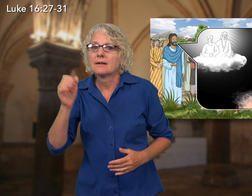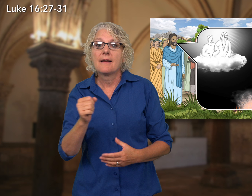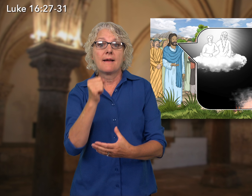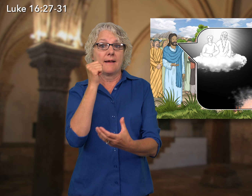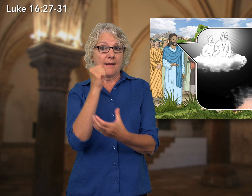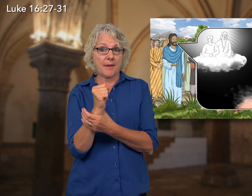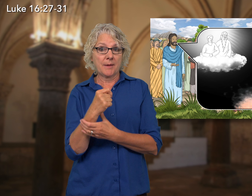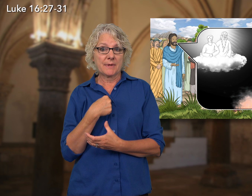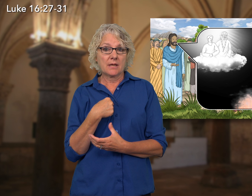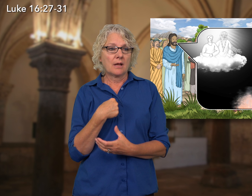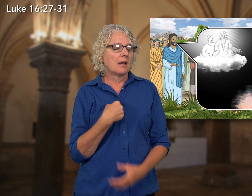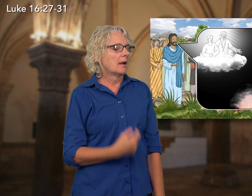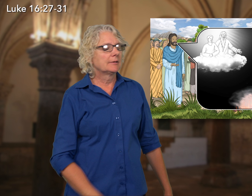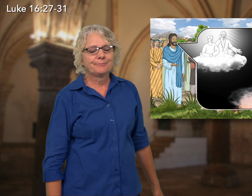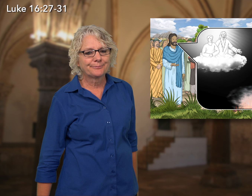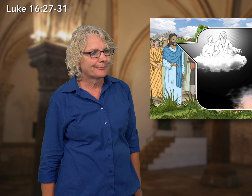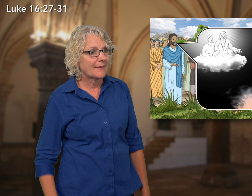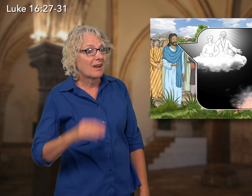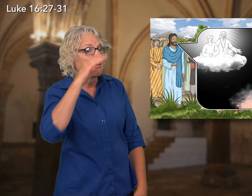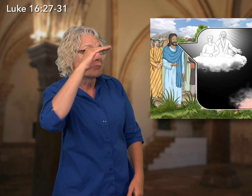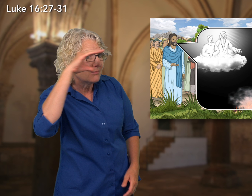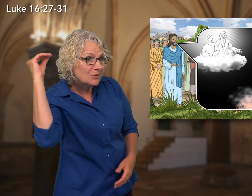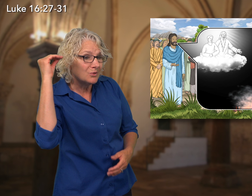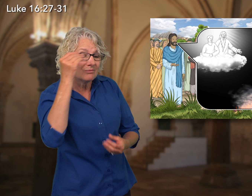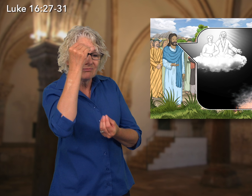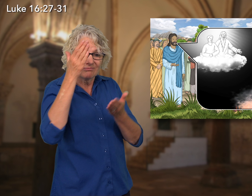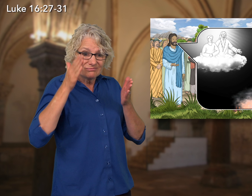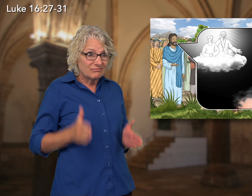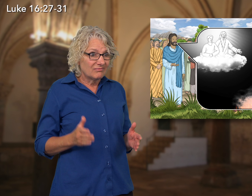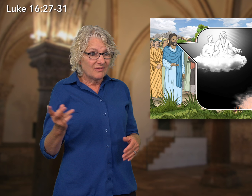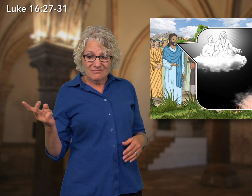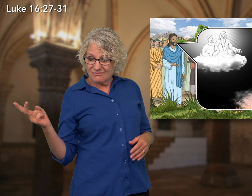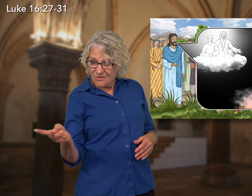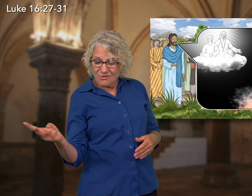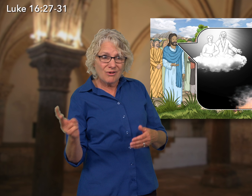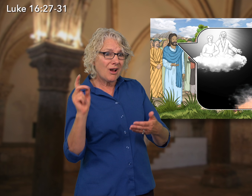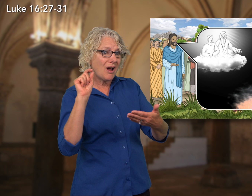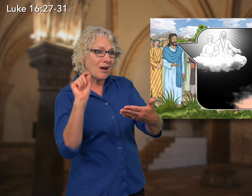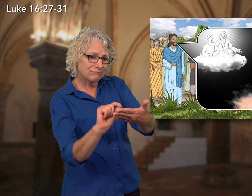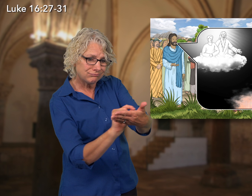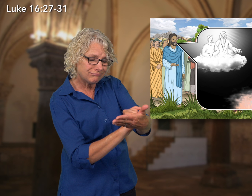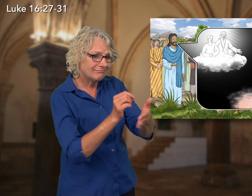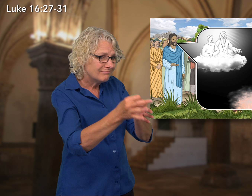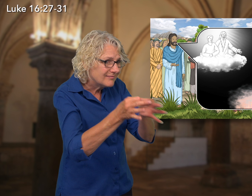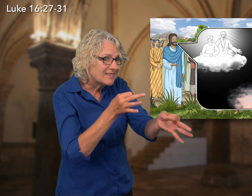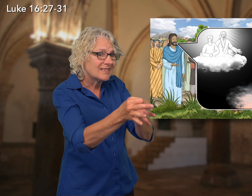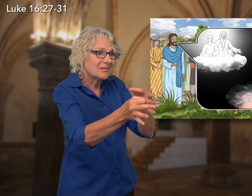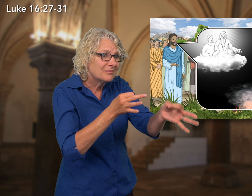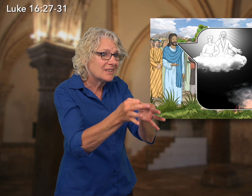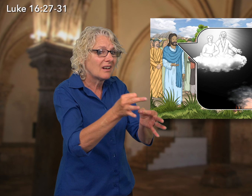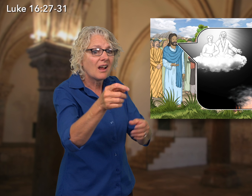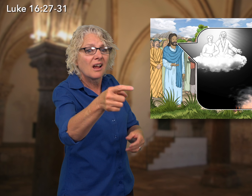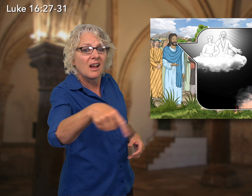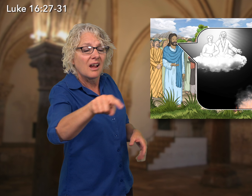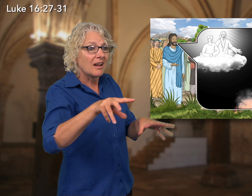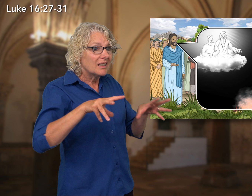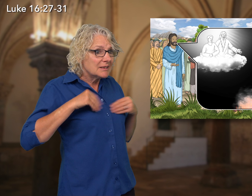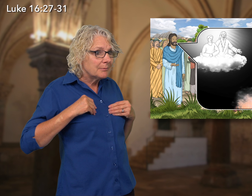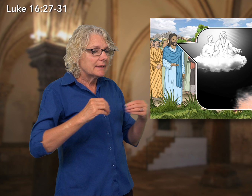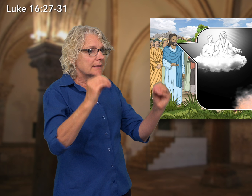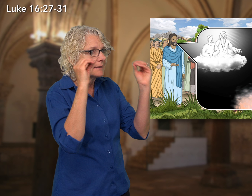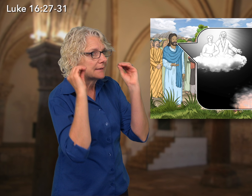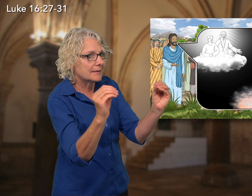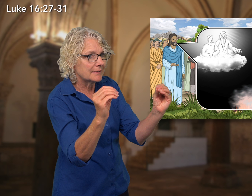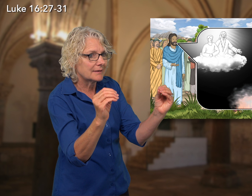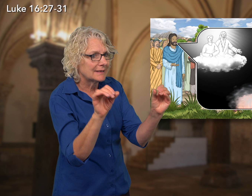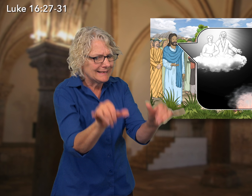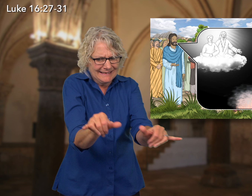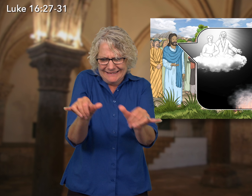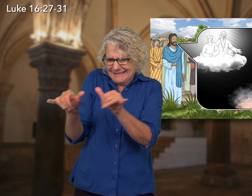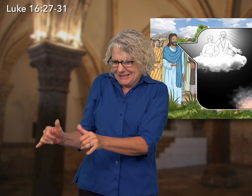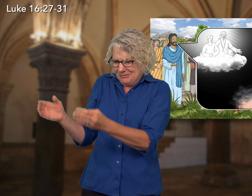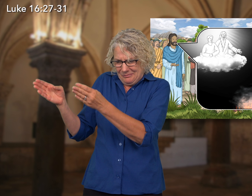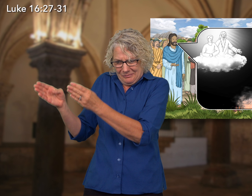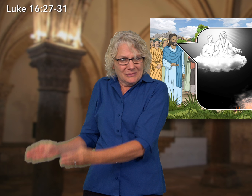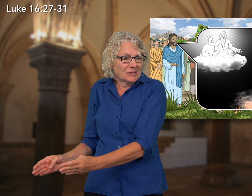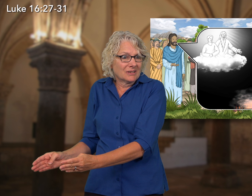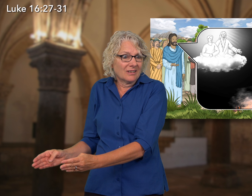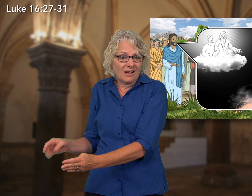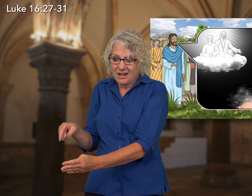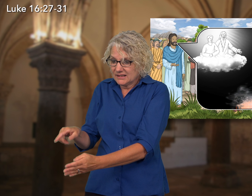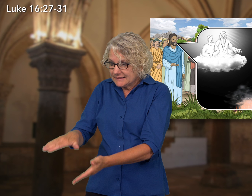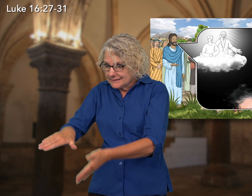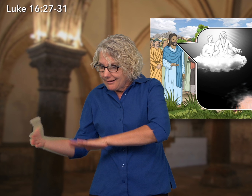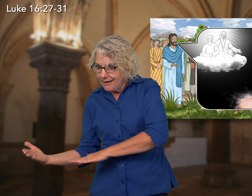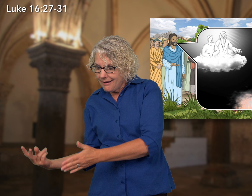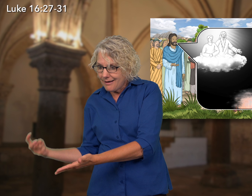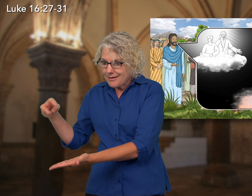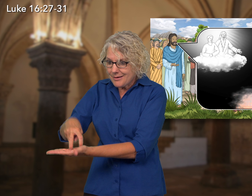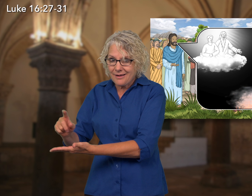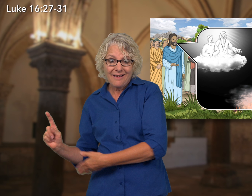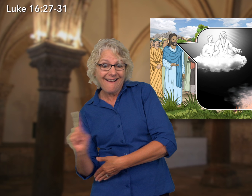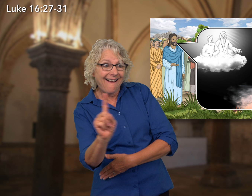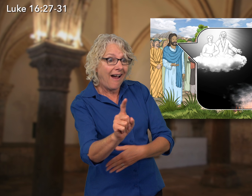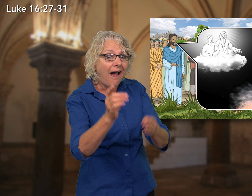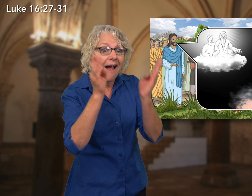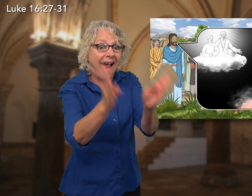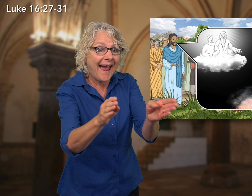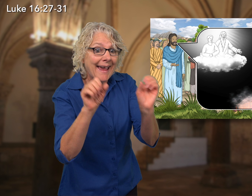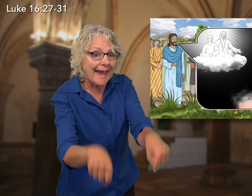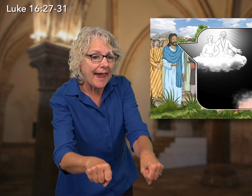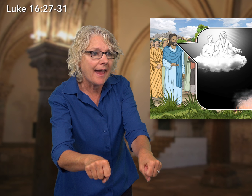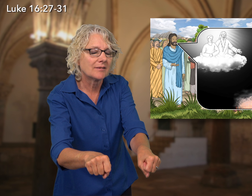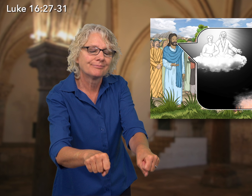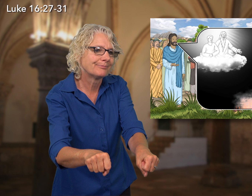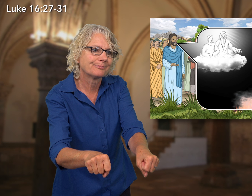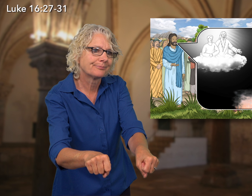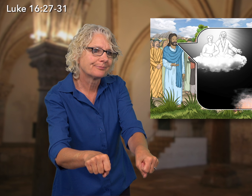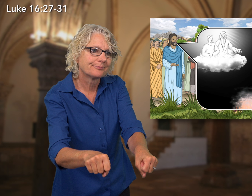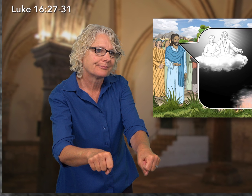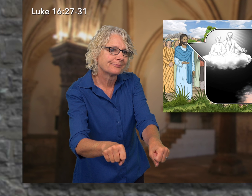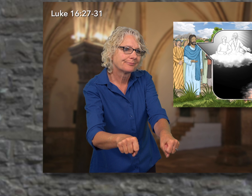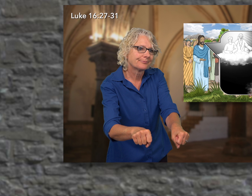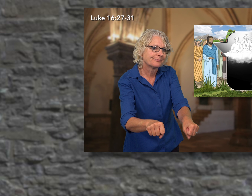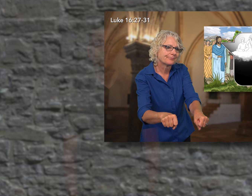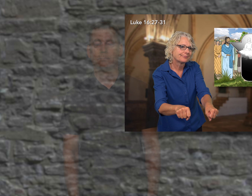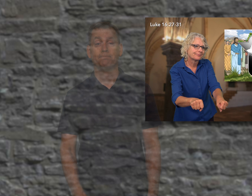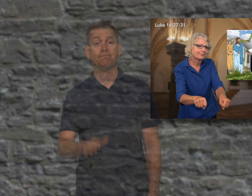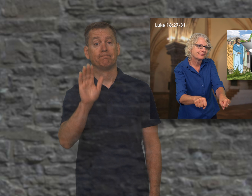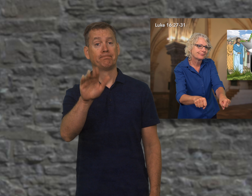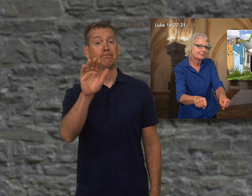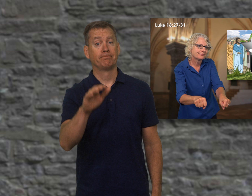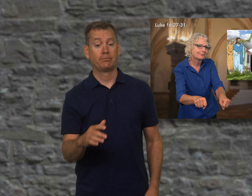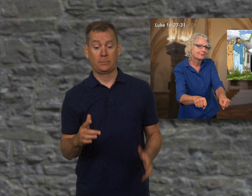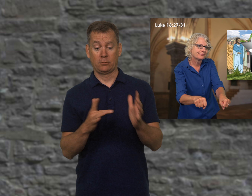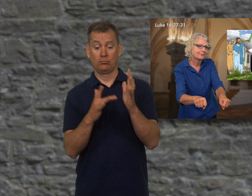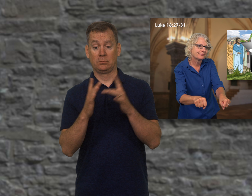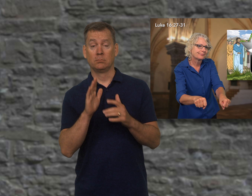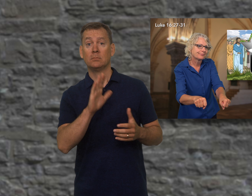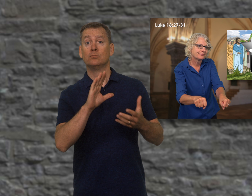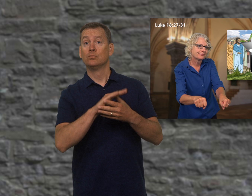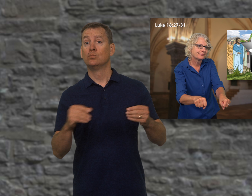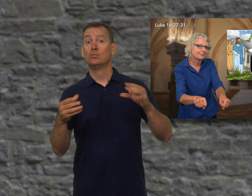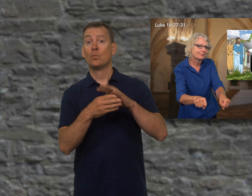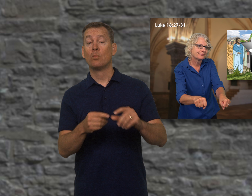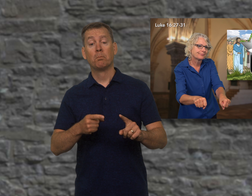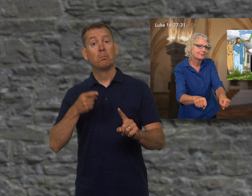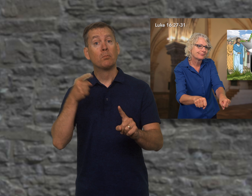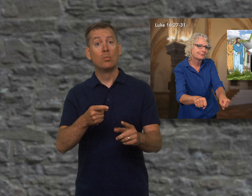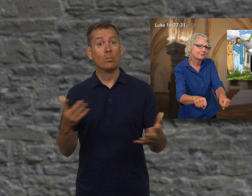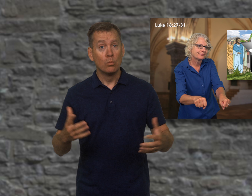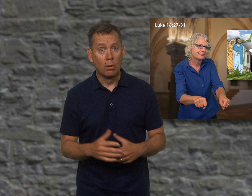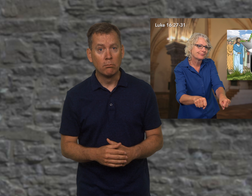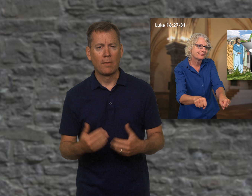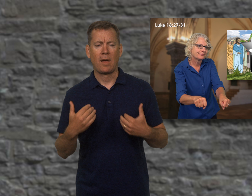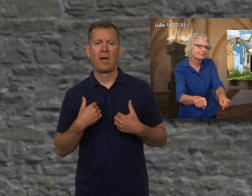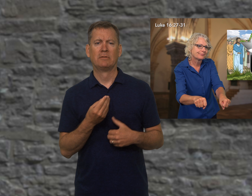Then Abraham said to him, ‘If they do not listen to Moses and the prophets, they will not be persuaded even if someone rises from the dead.’”